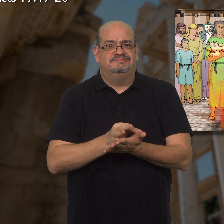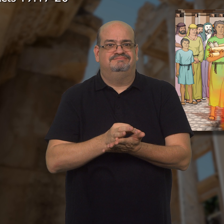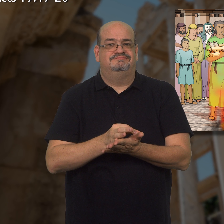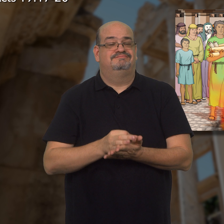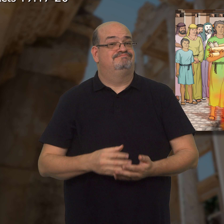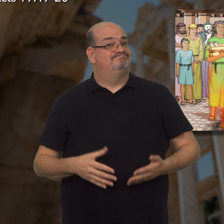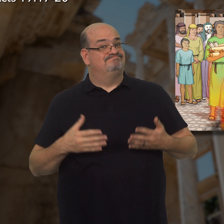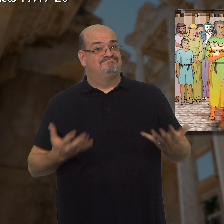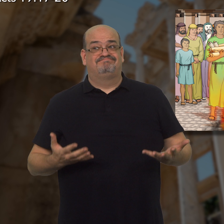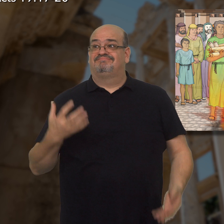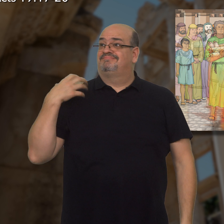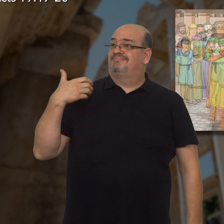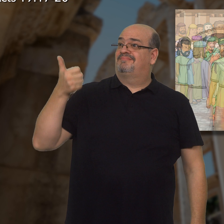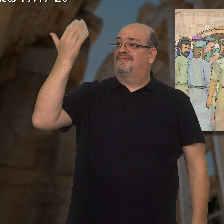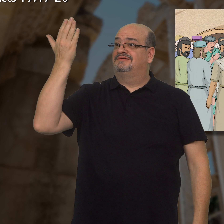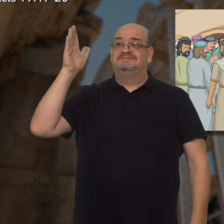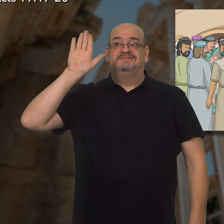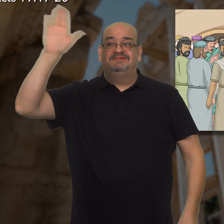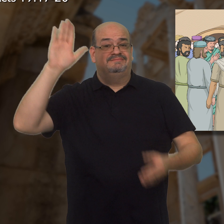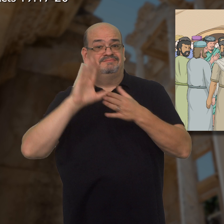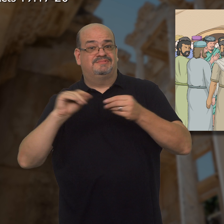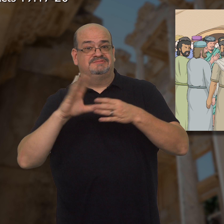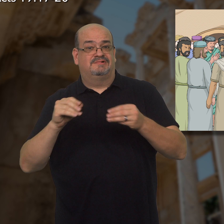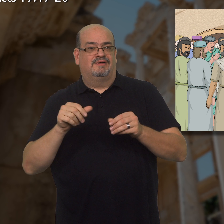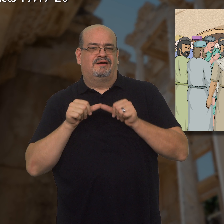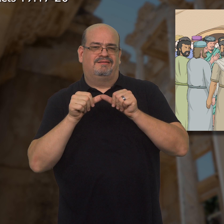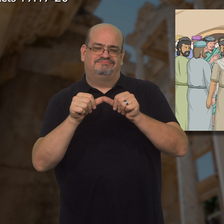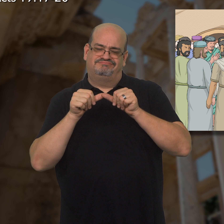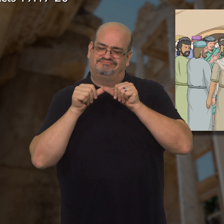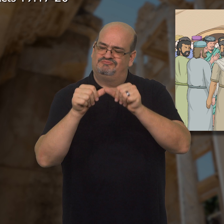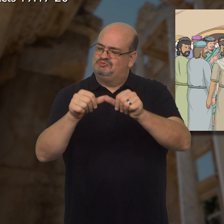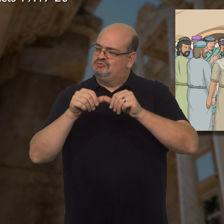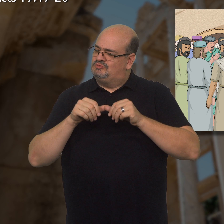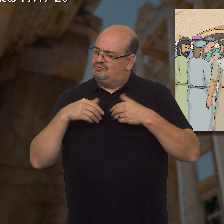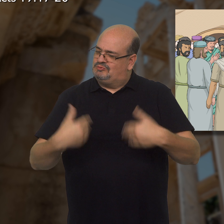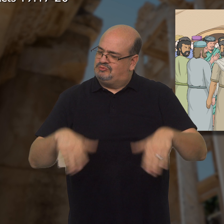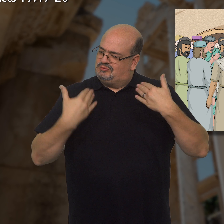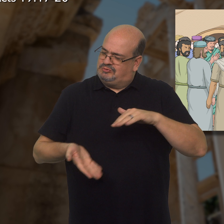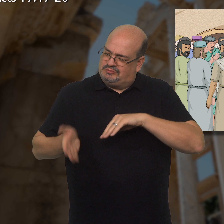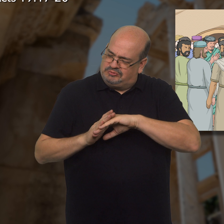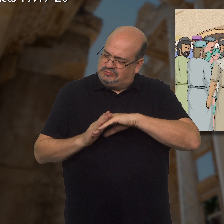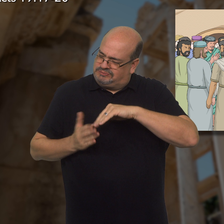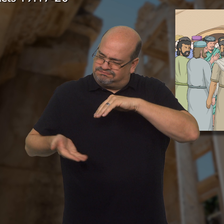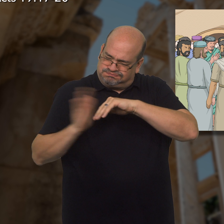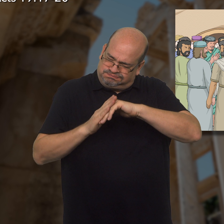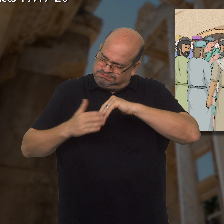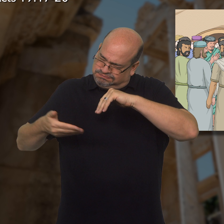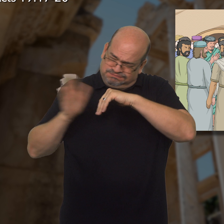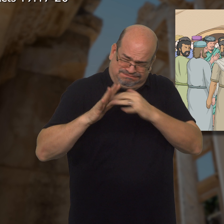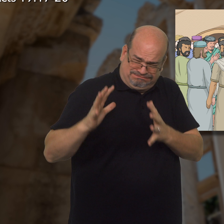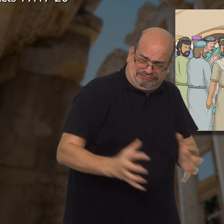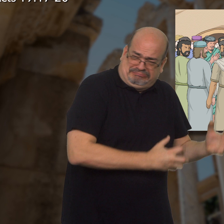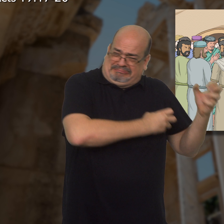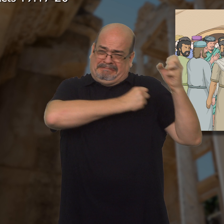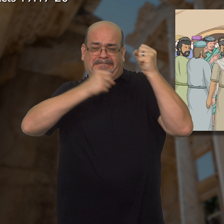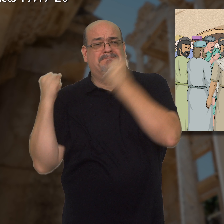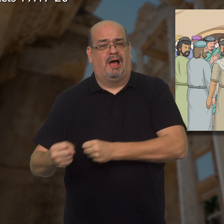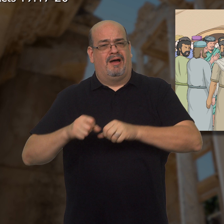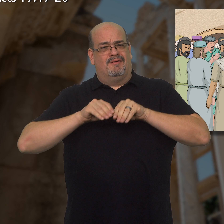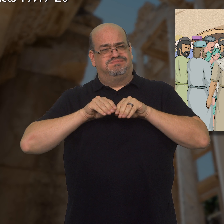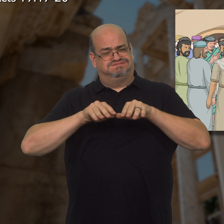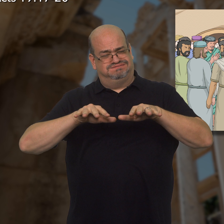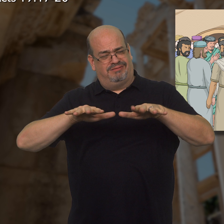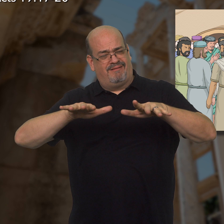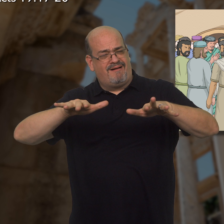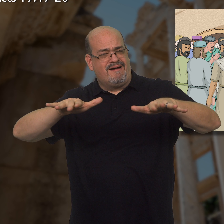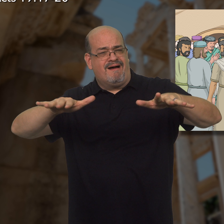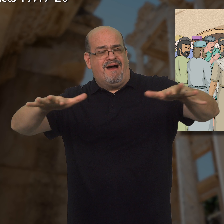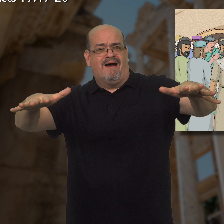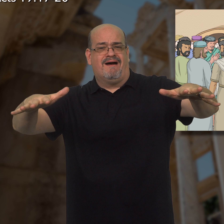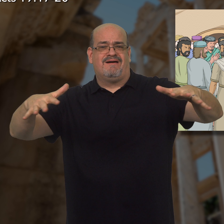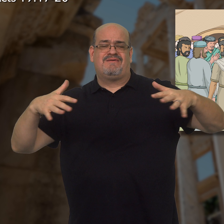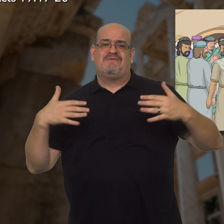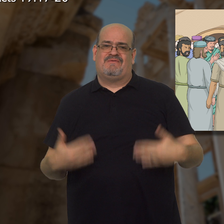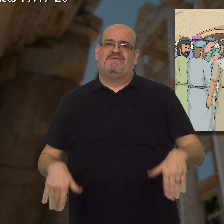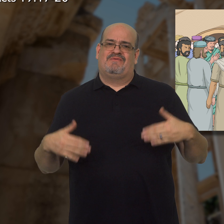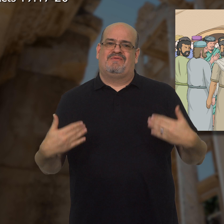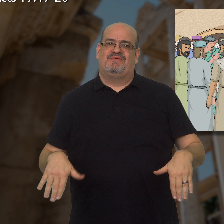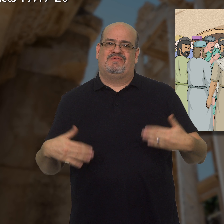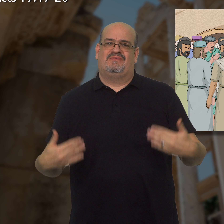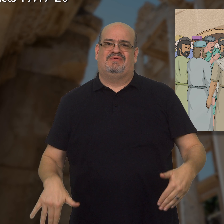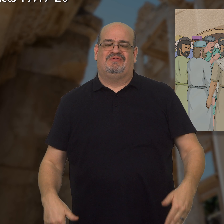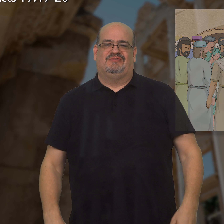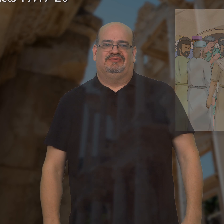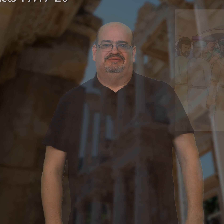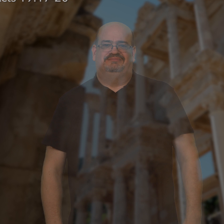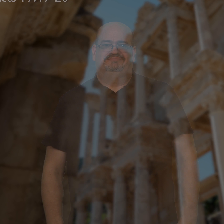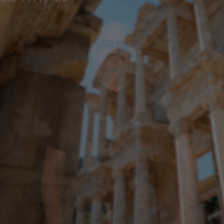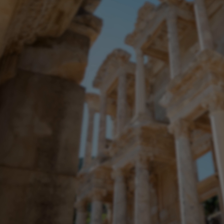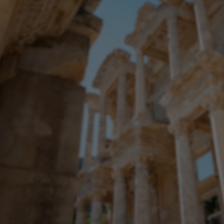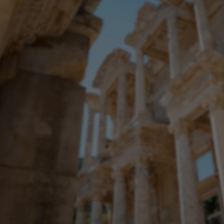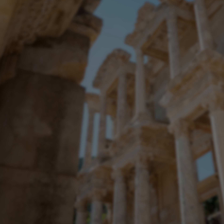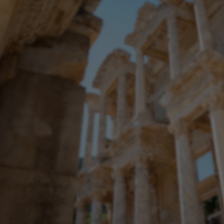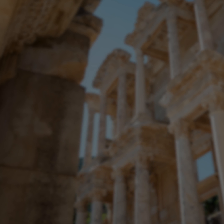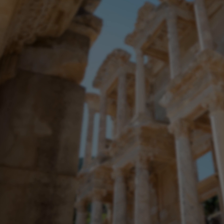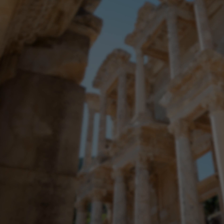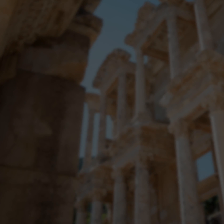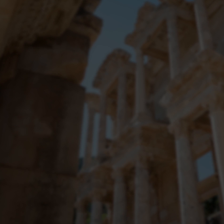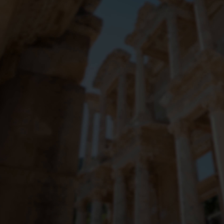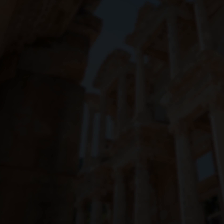So the word of the Lord powerfully continued to spread and prevail.